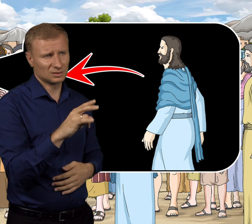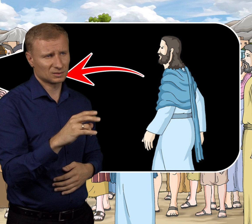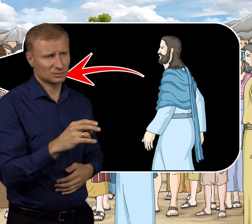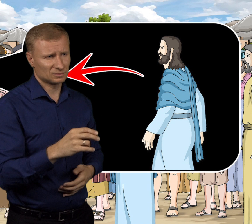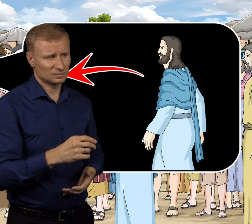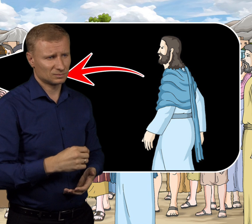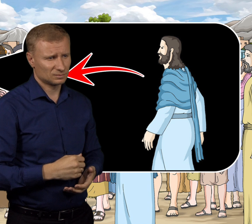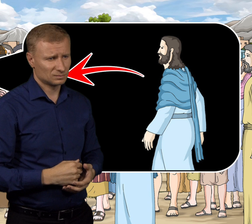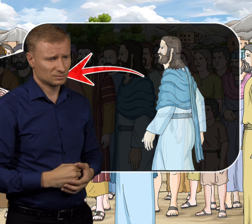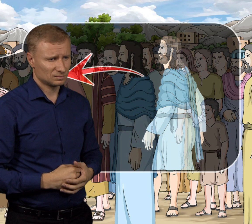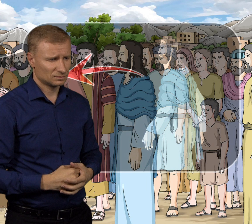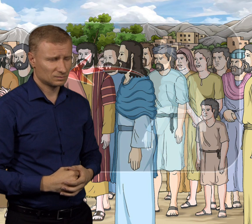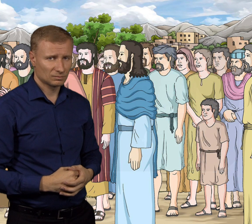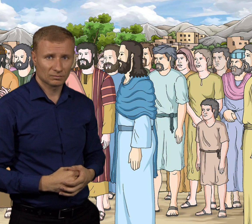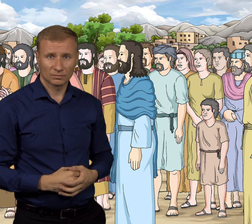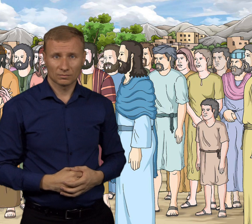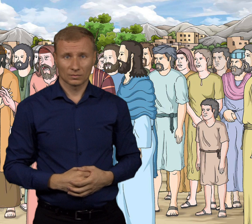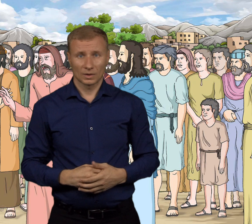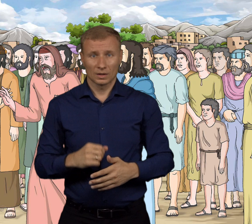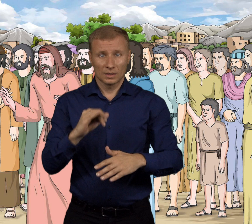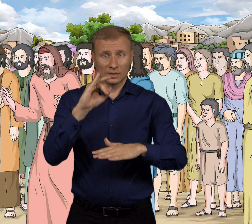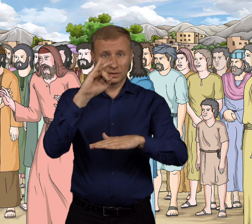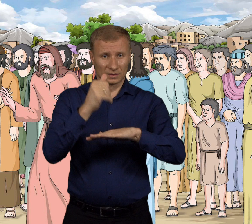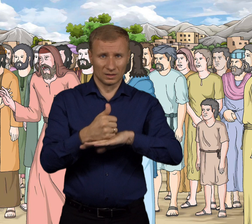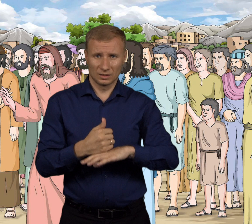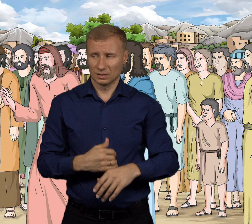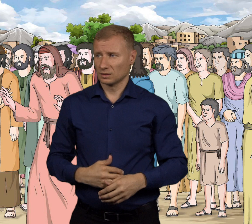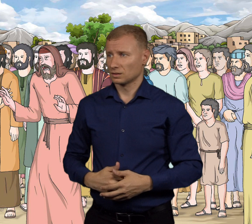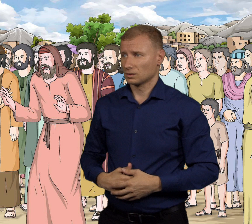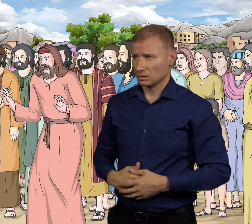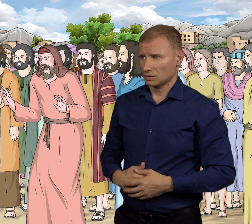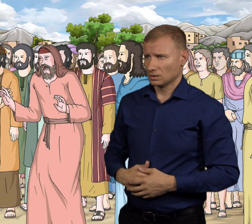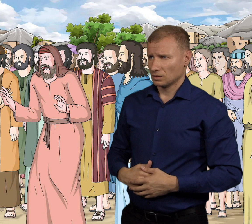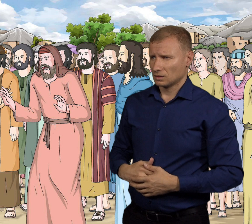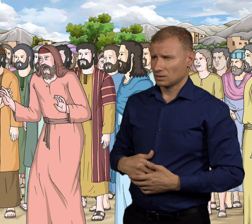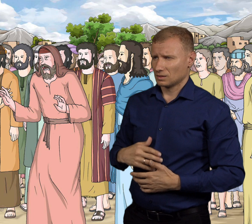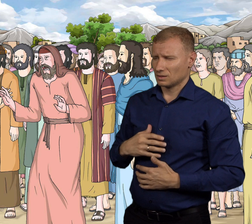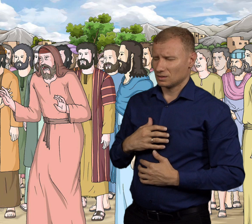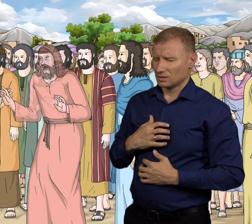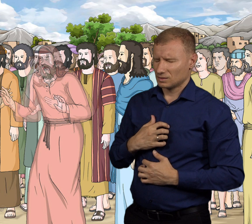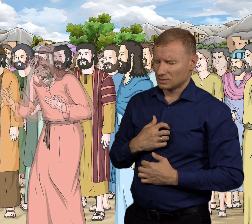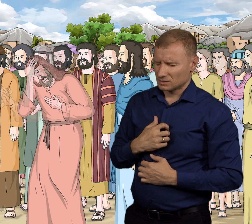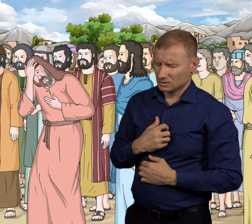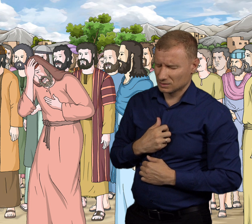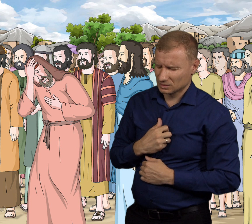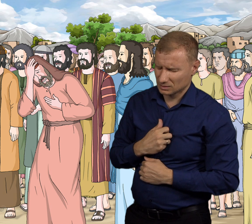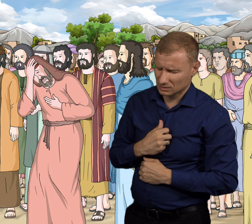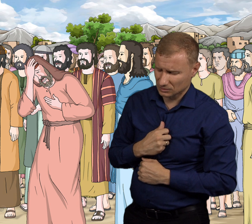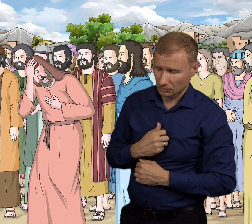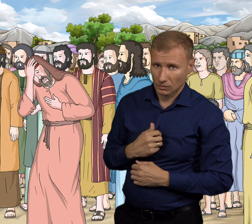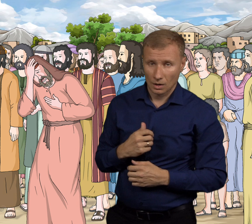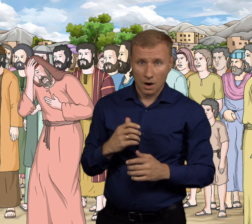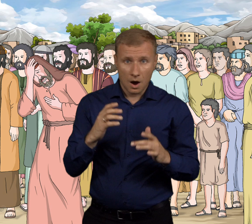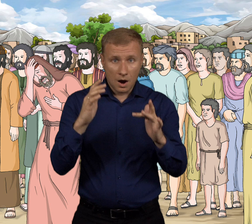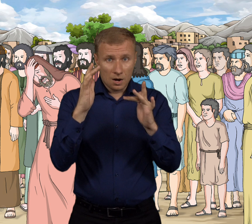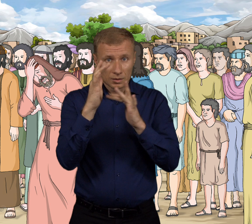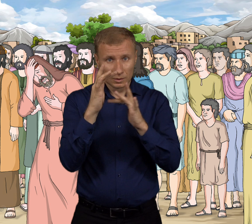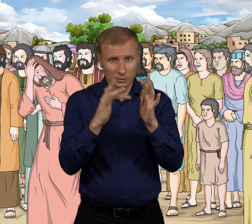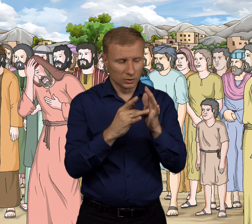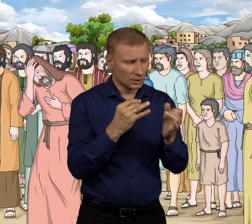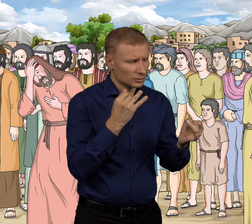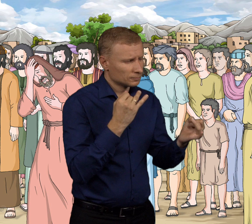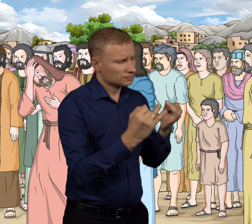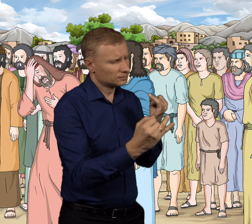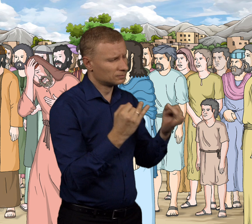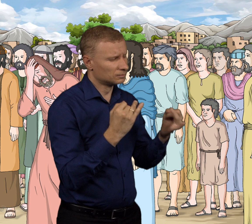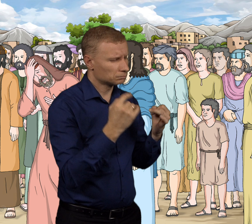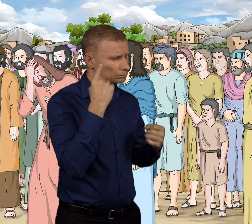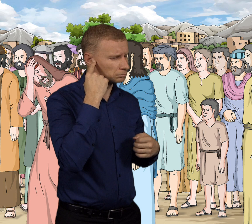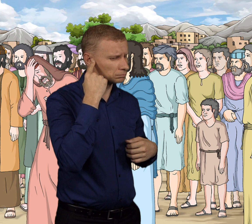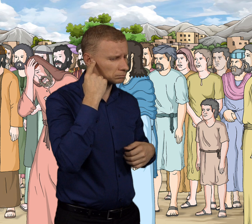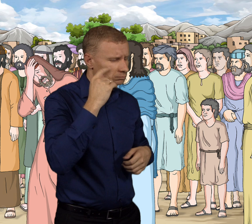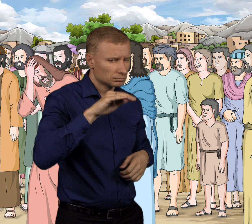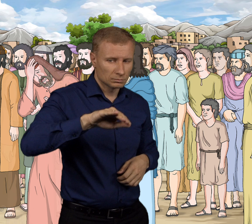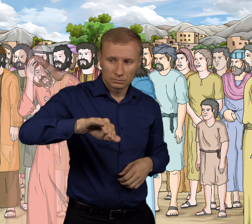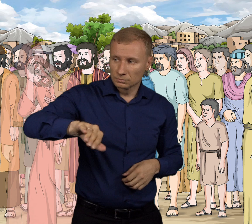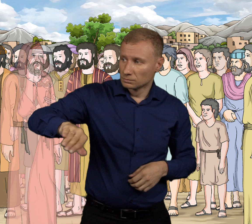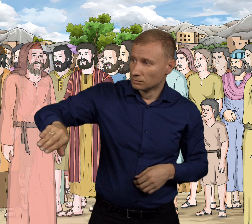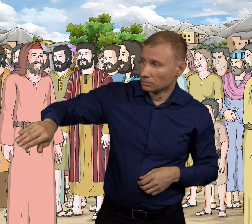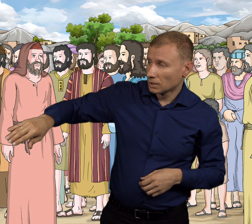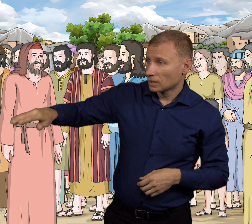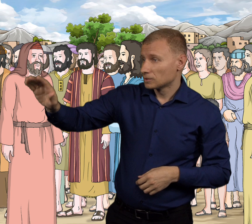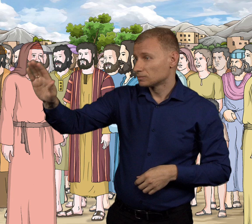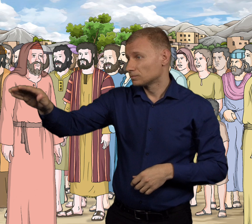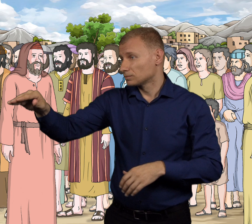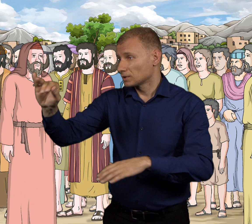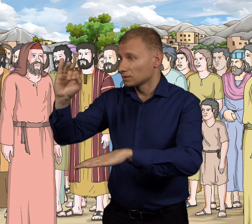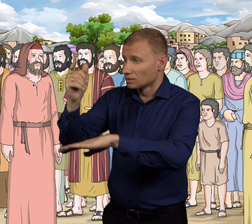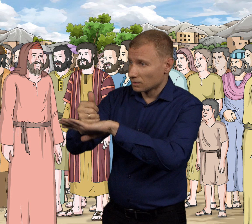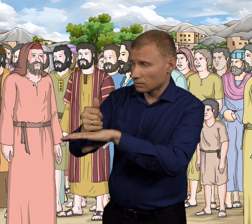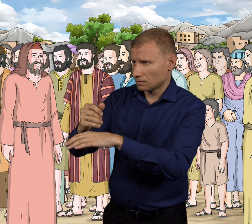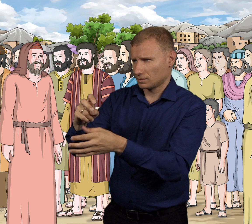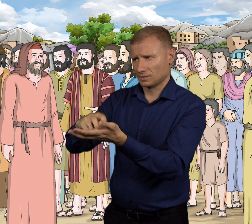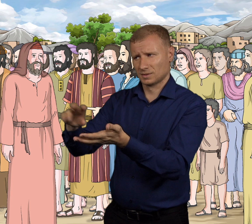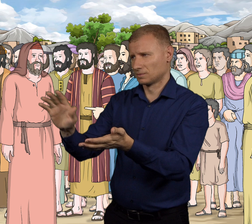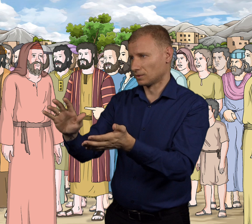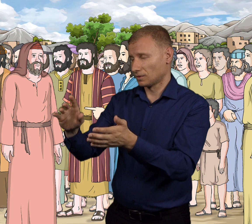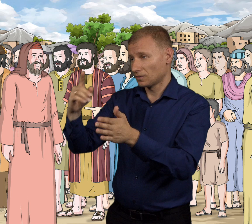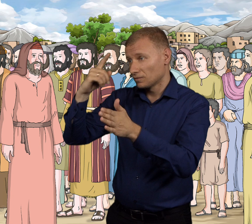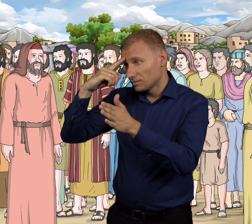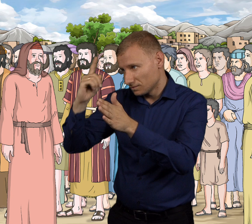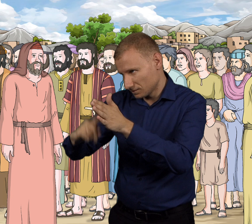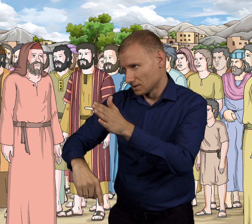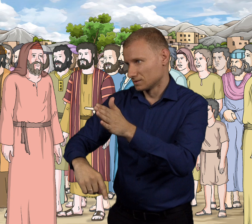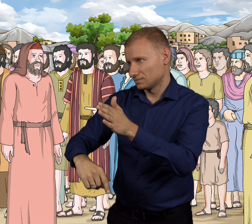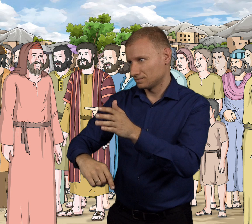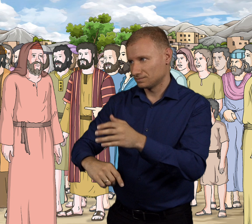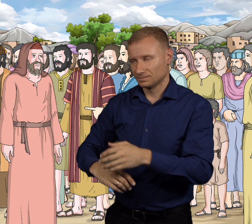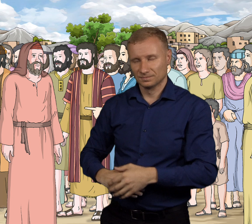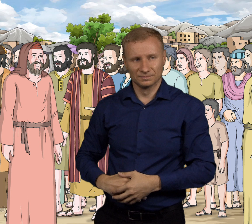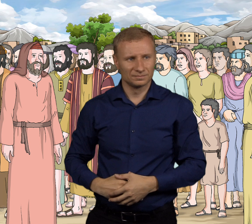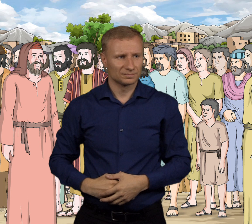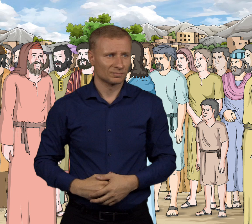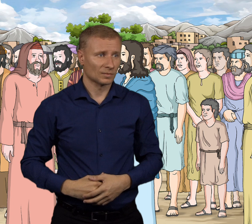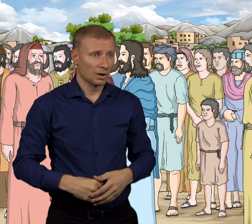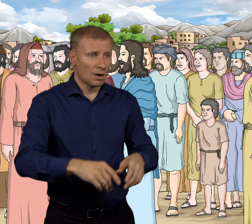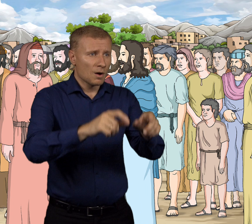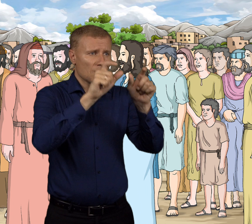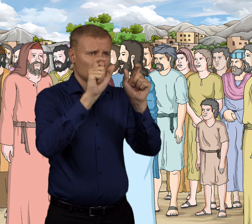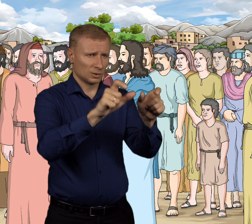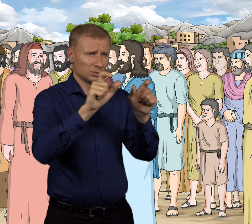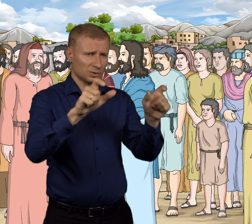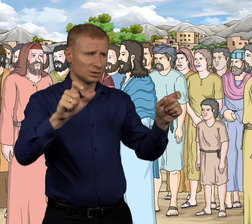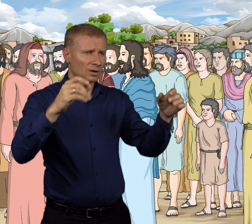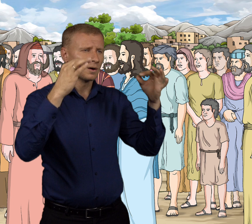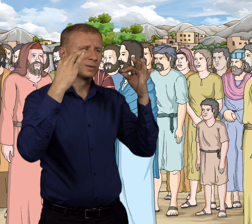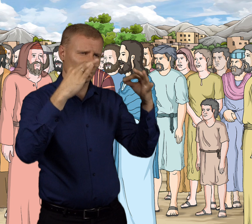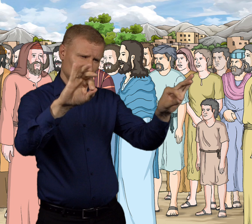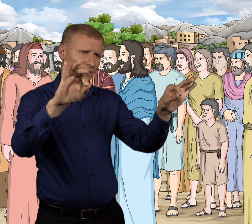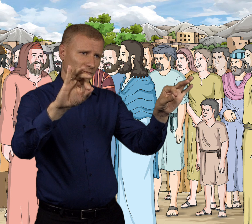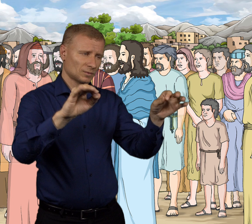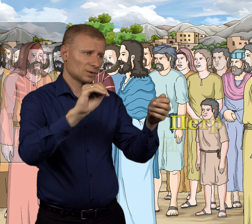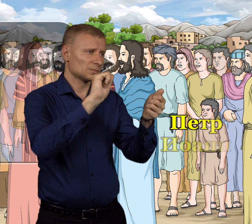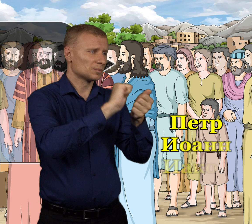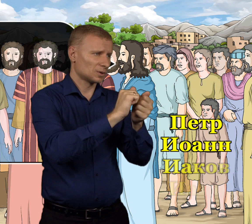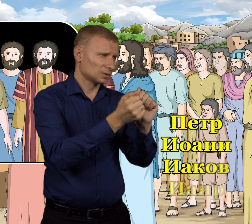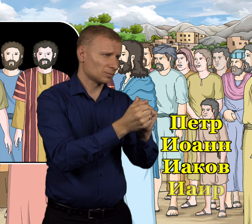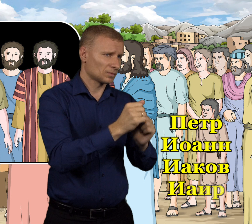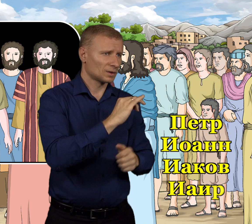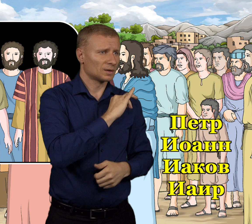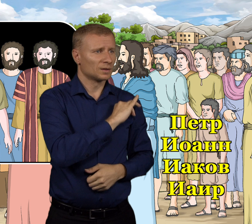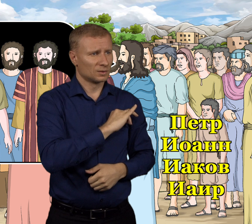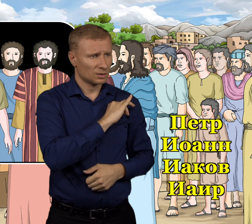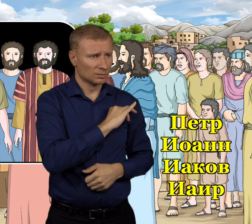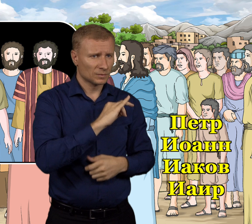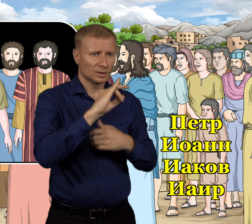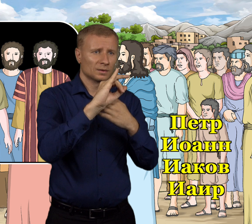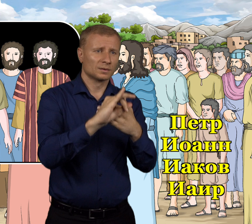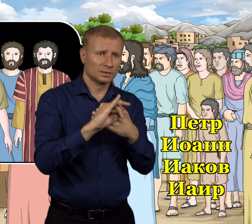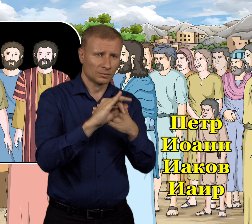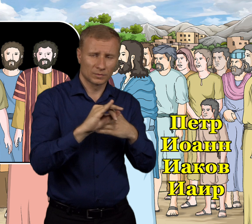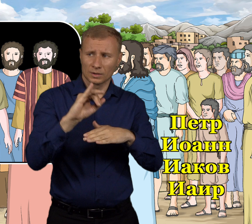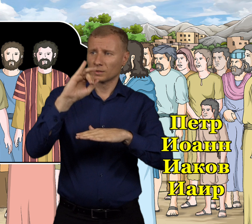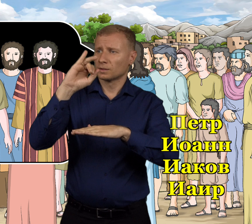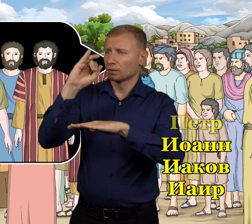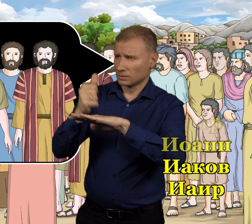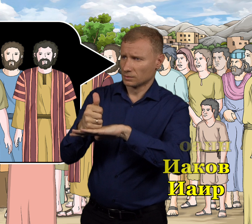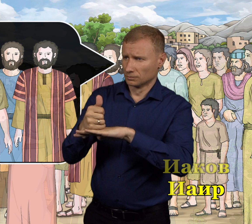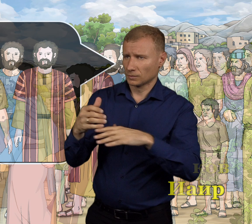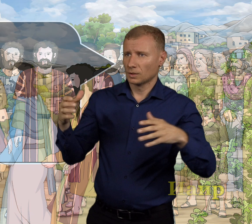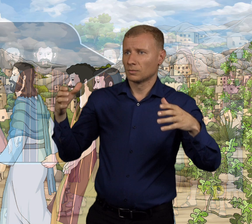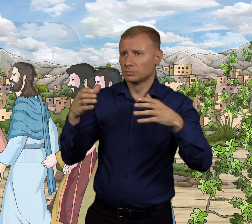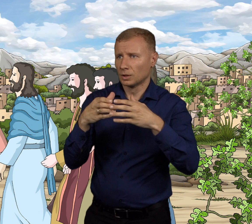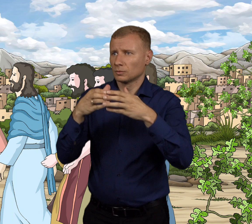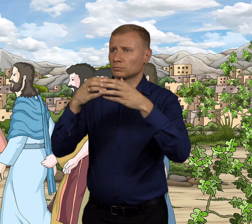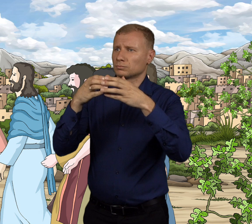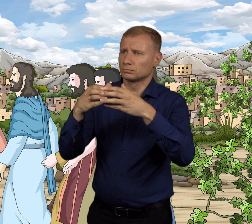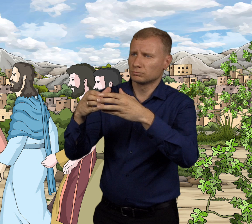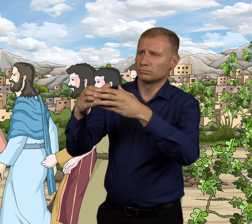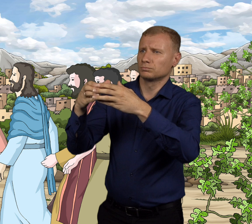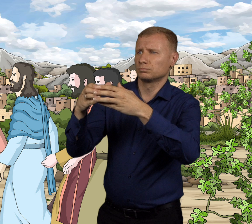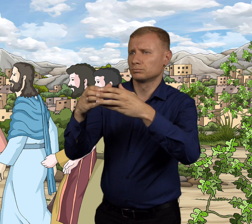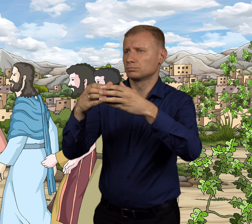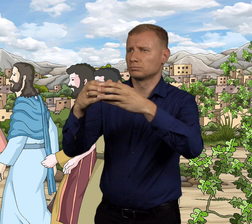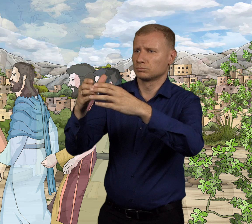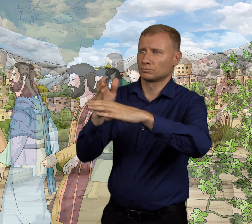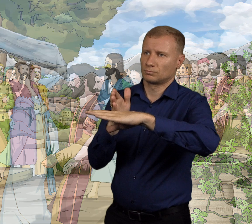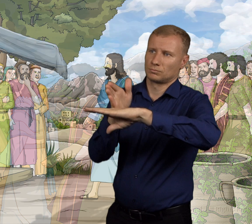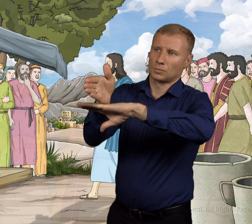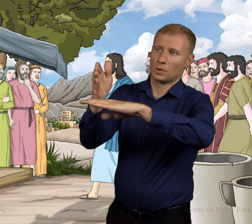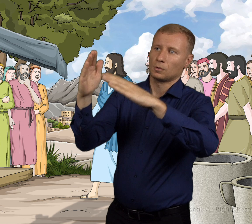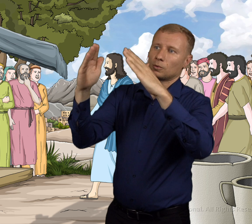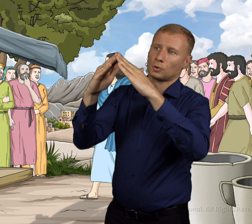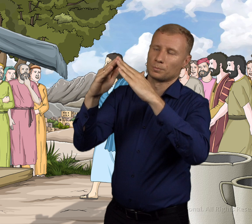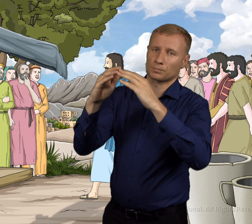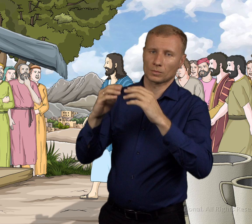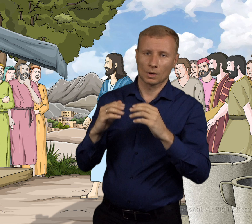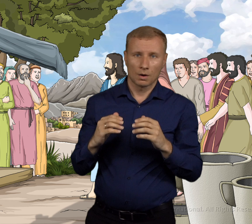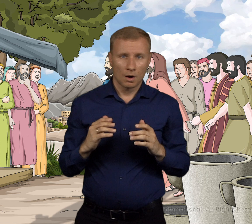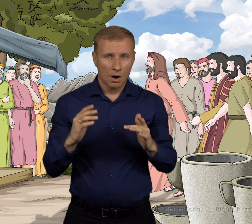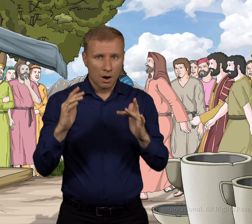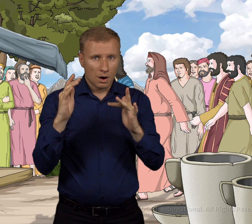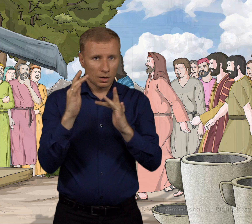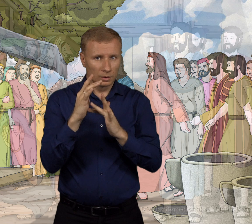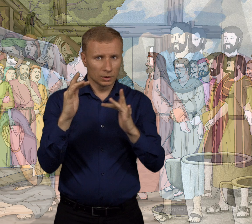But Jesus overheard their conversation and said to Jairus, “Do not be afraid; just believe.” And He did not allow anyone to accompany Him except Peter, James, and John the brother of James.